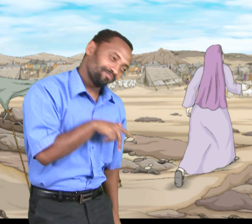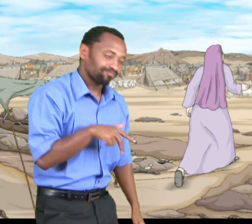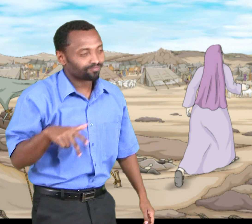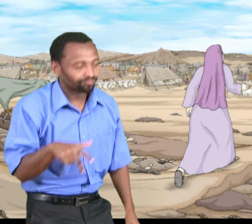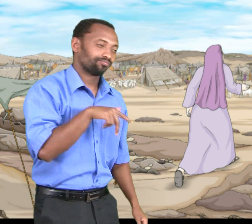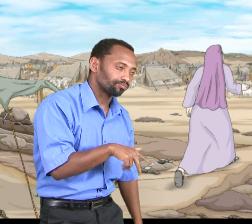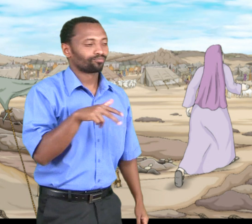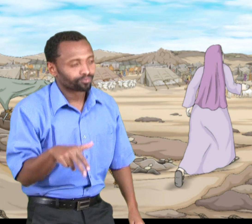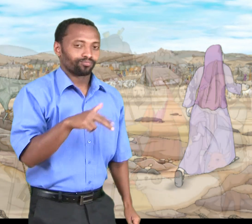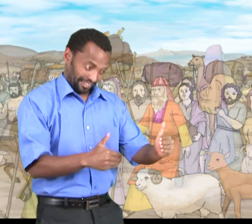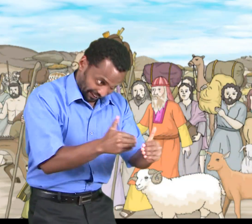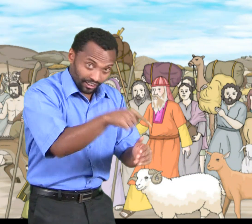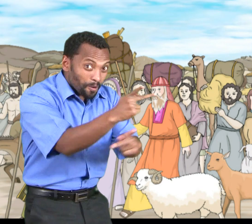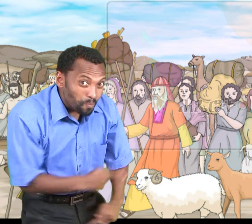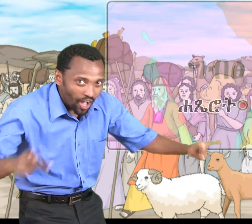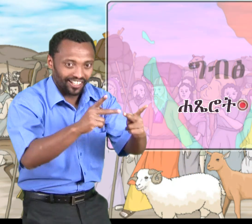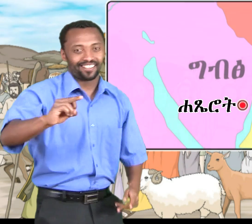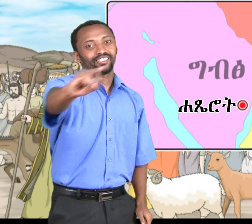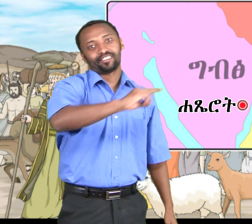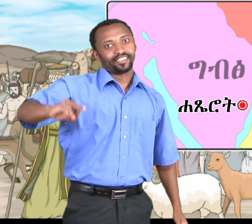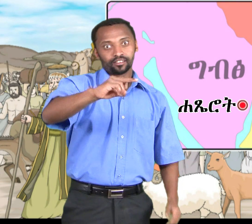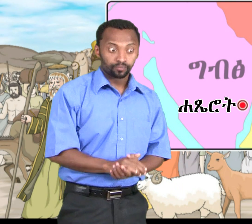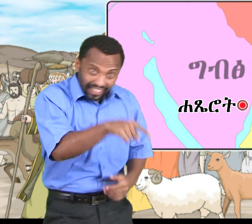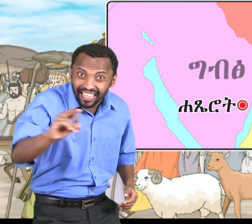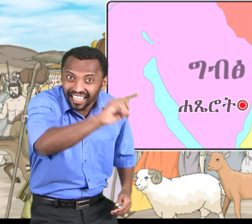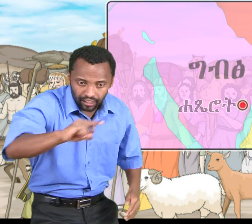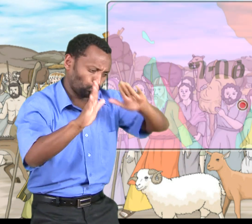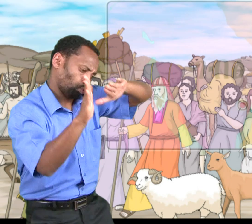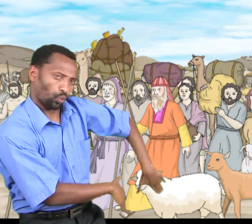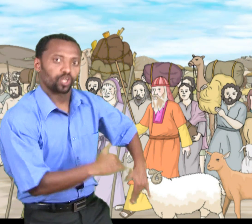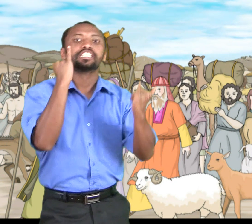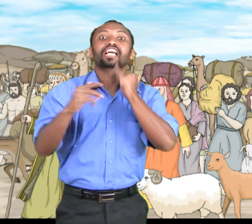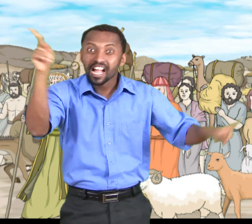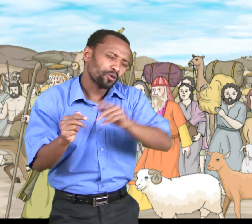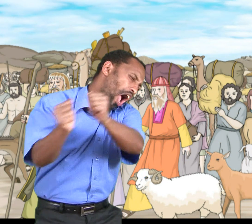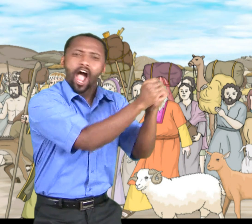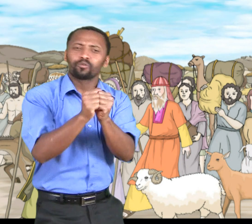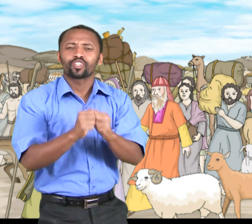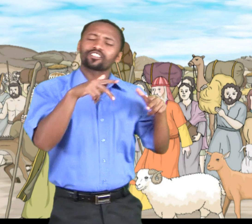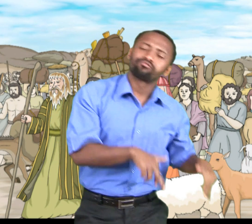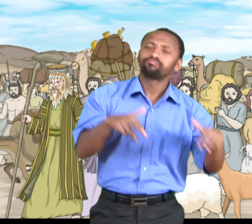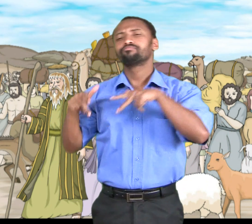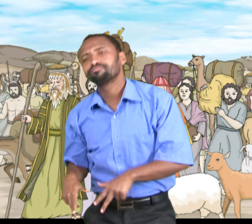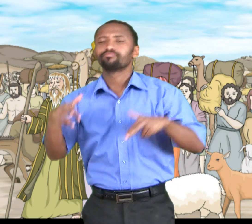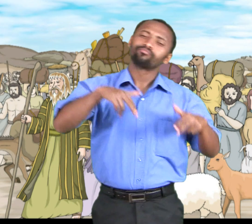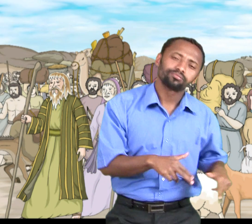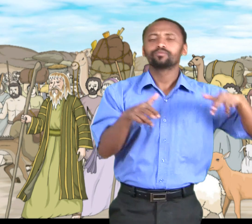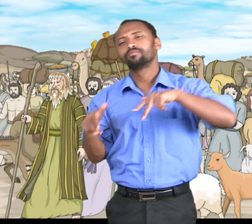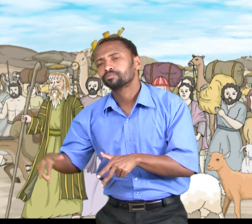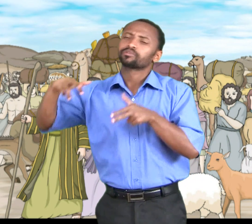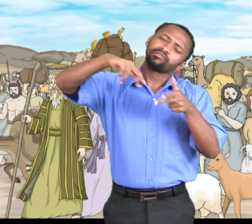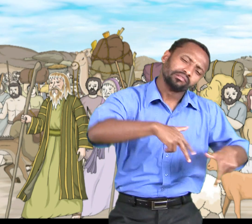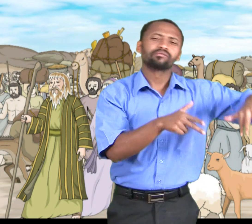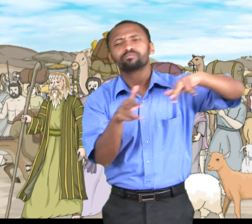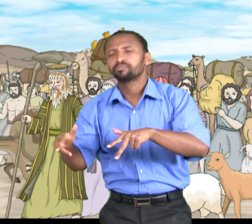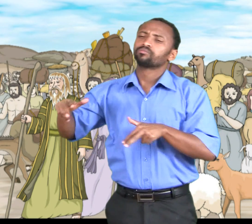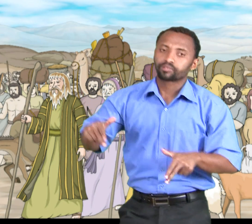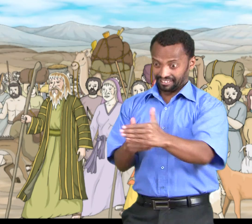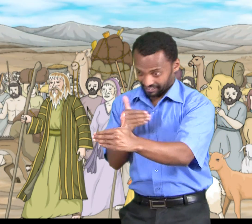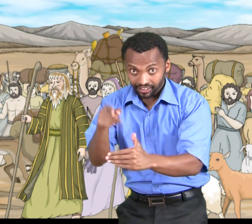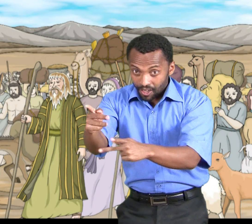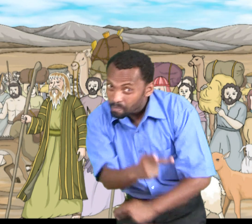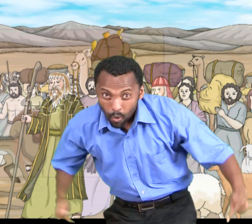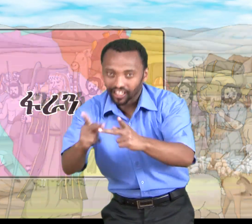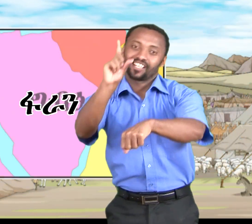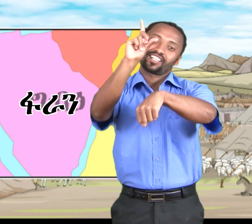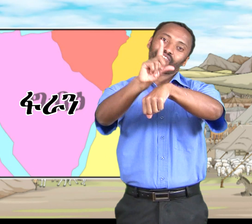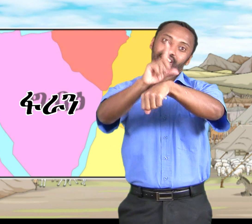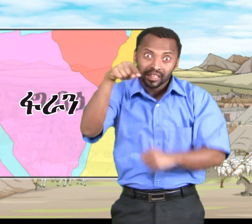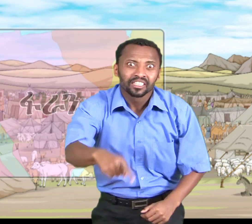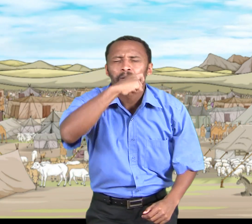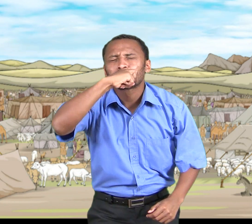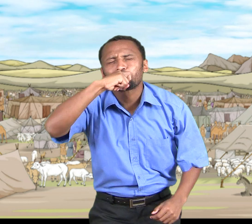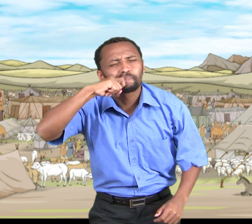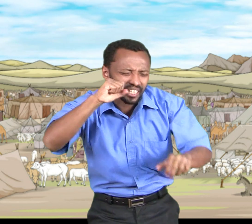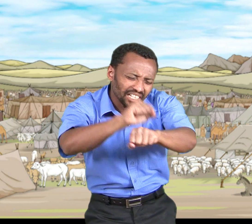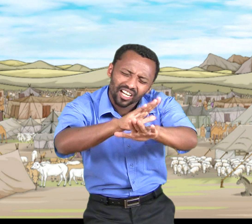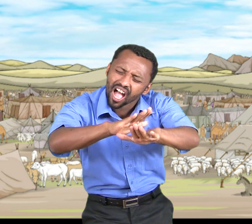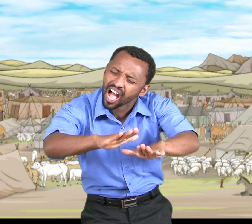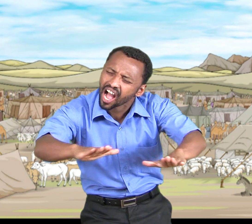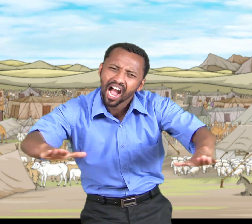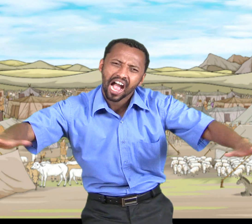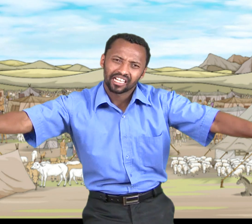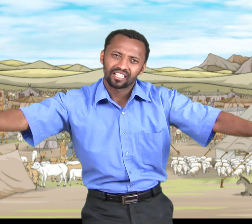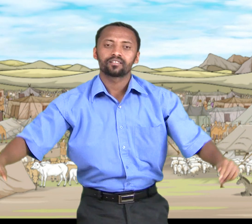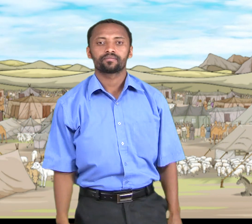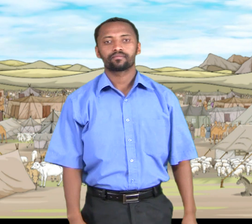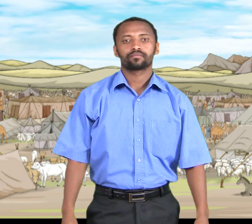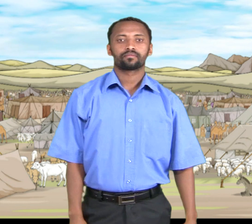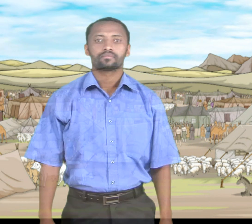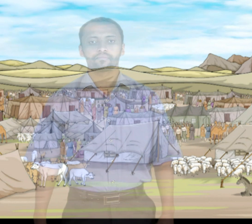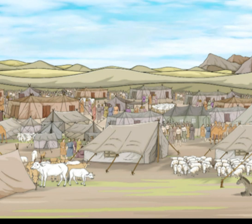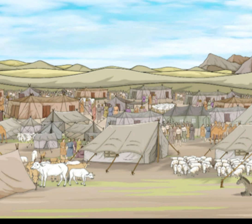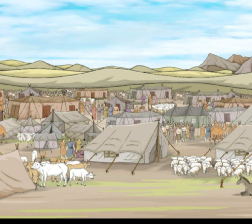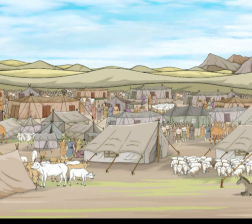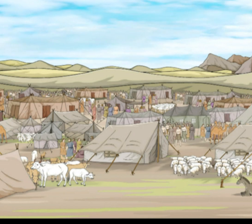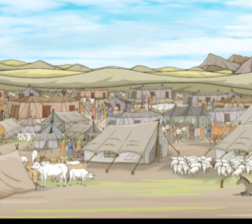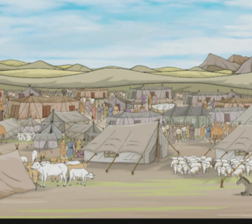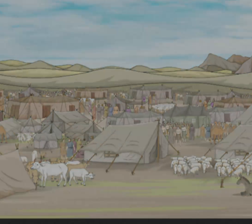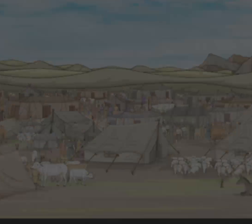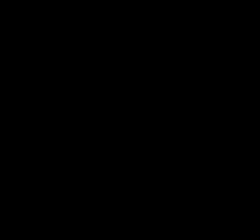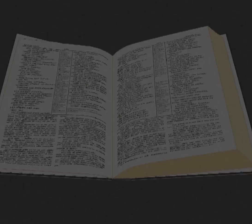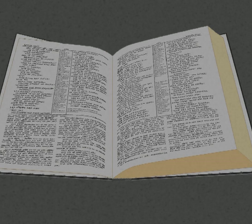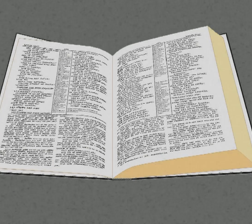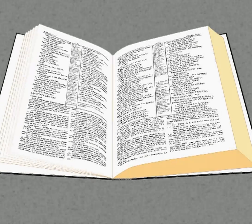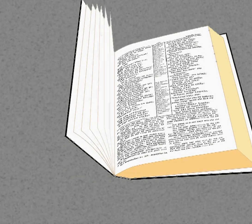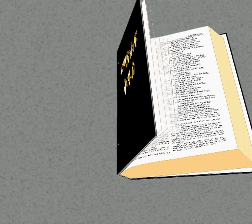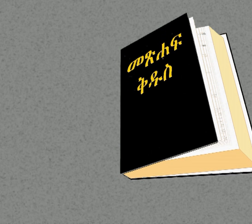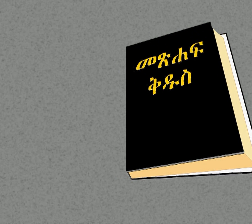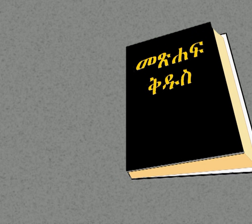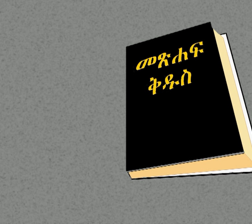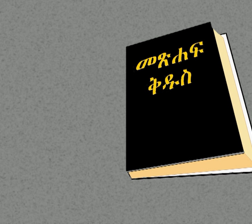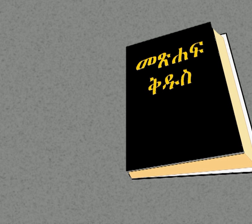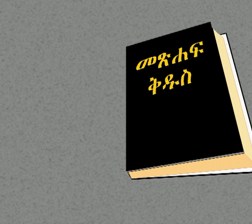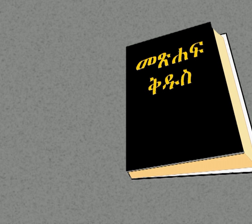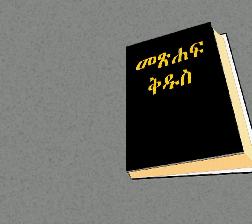After that, the people set out from Hazeroth and camped in the Wilderness of Paran.